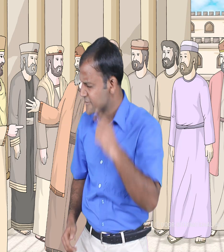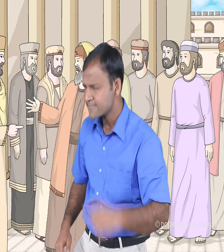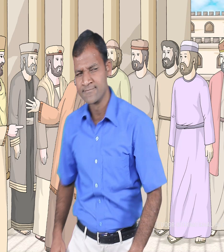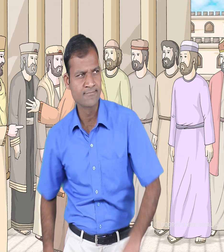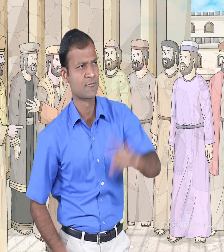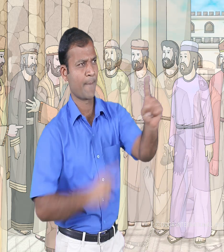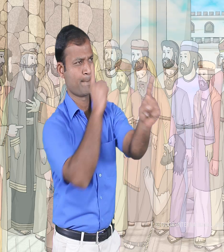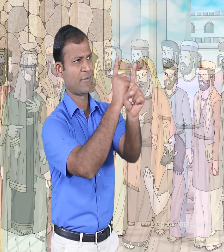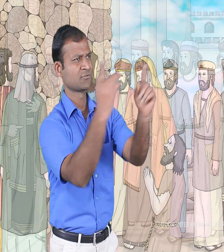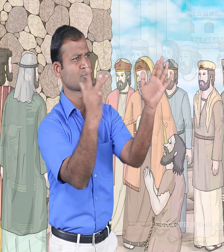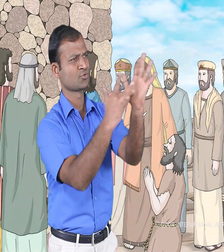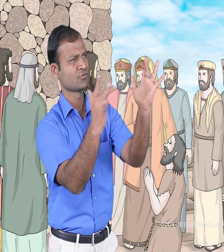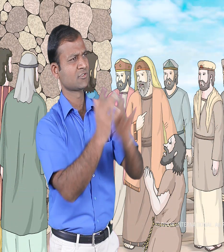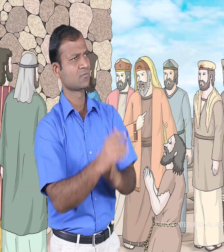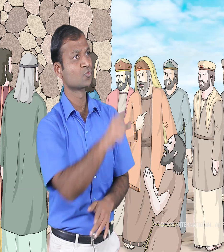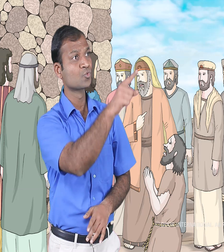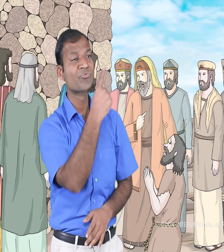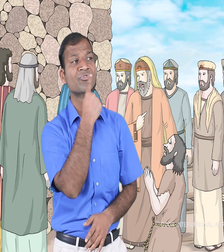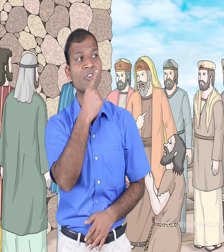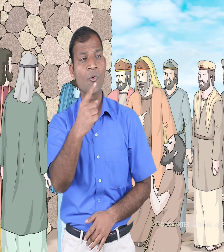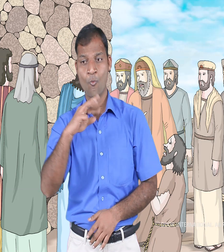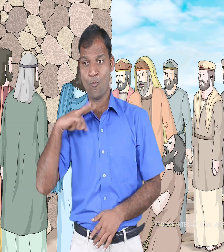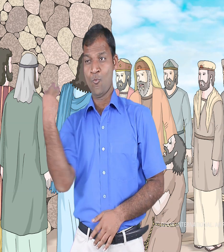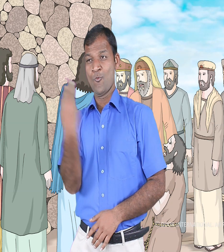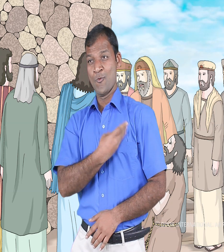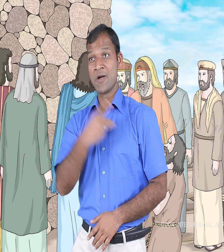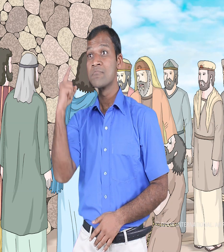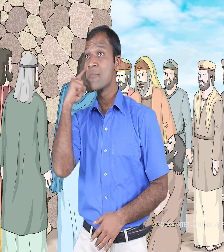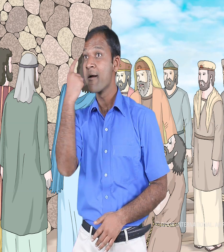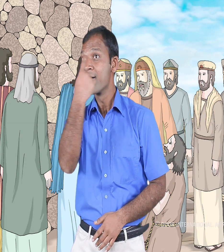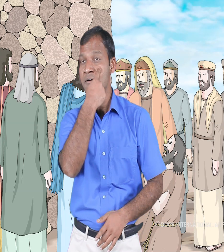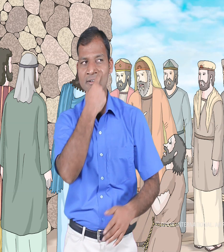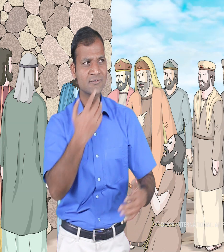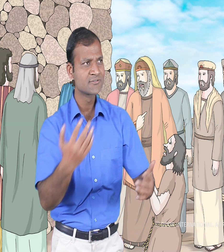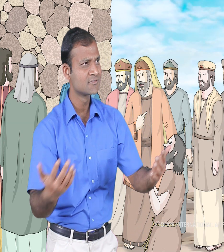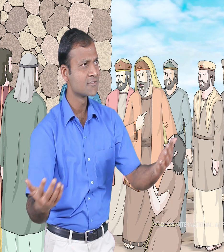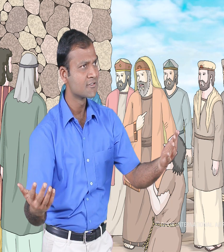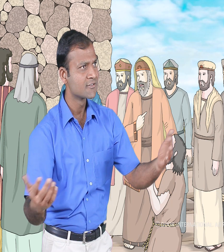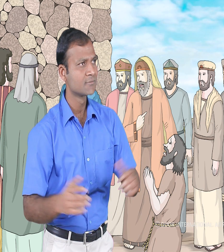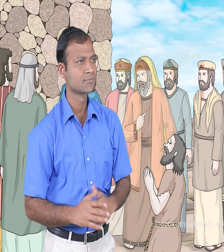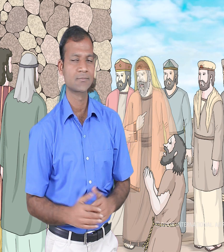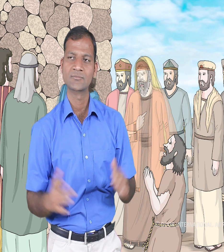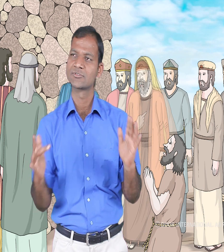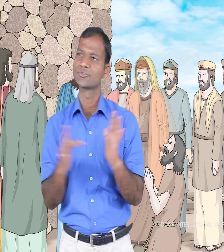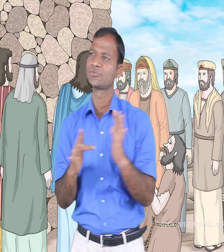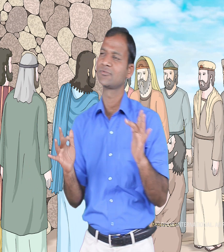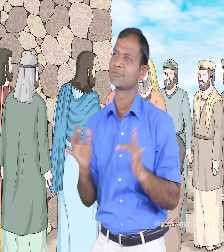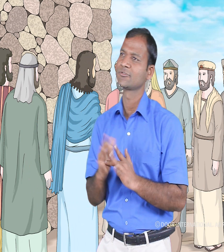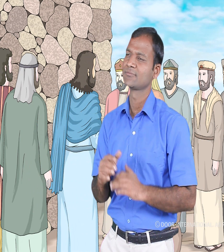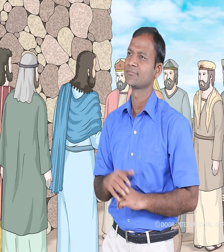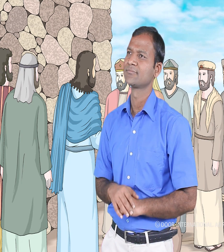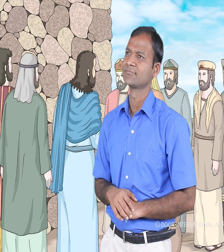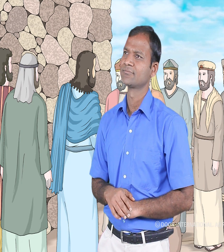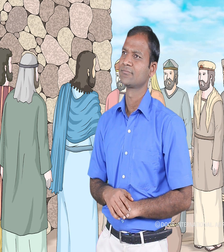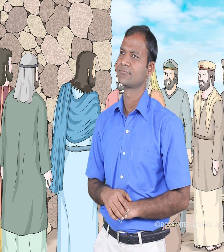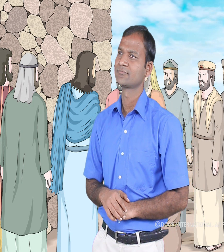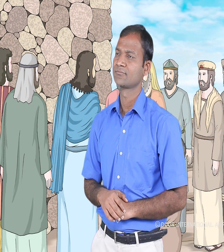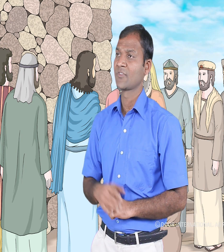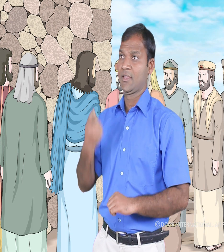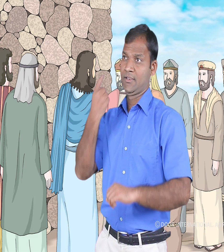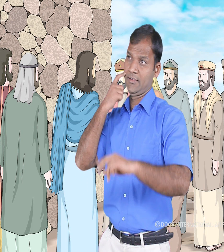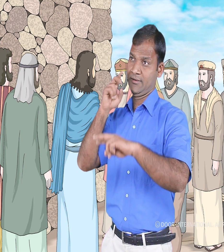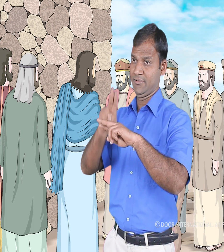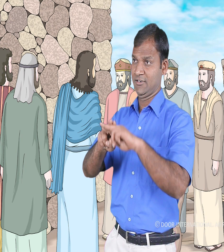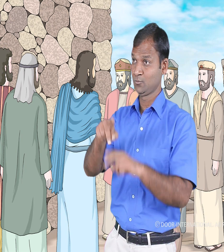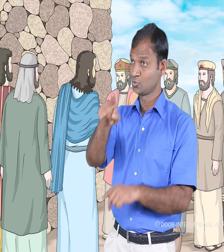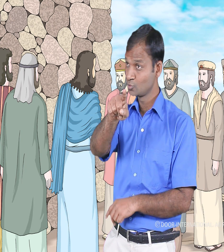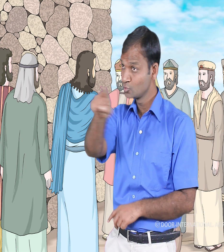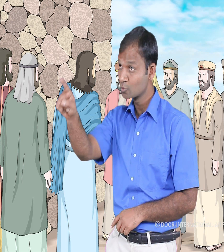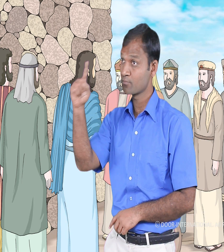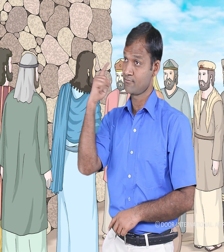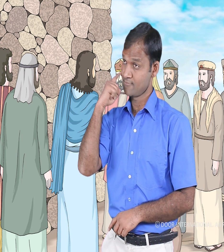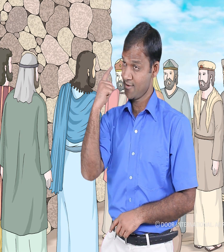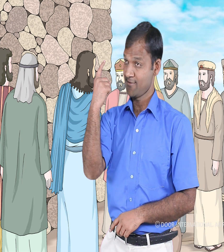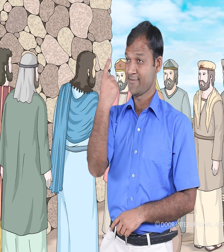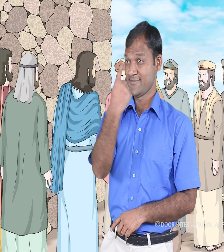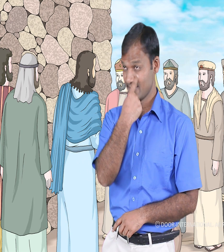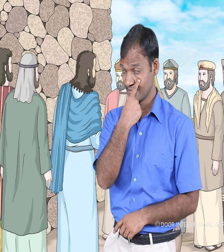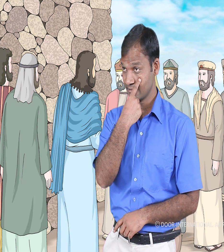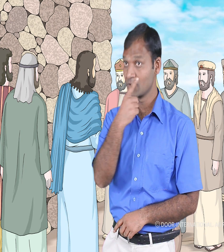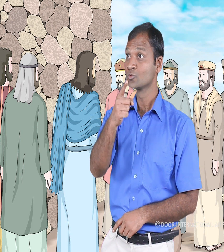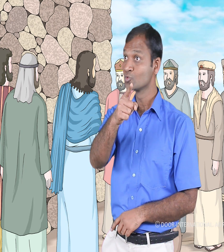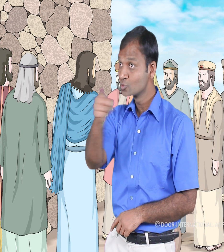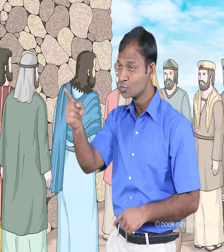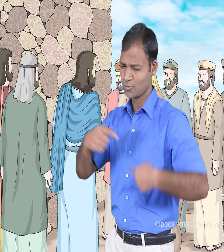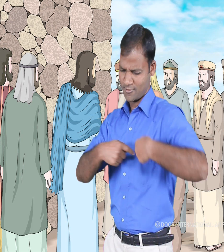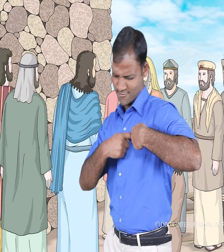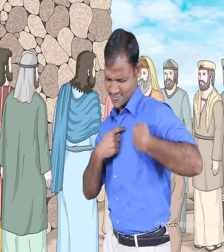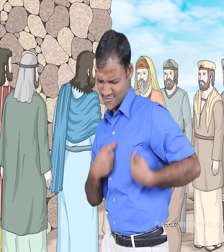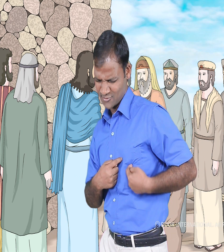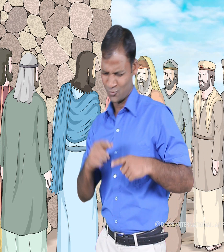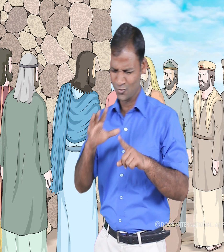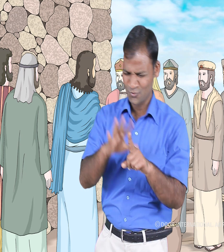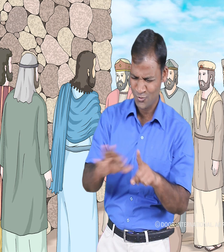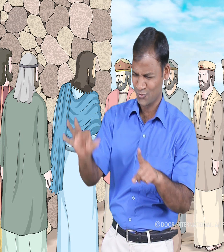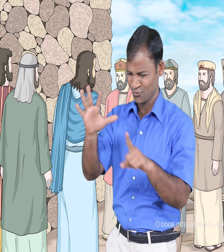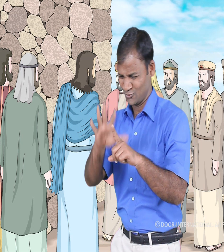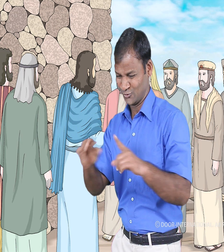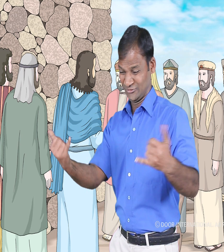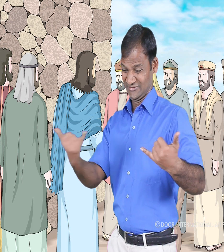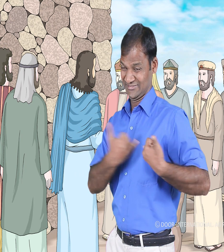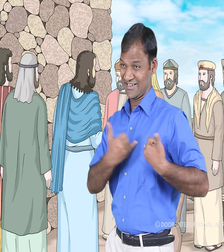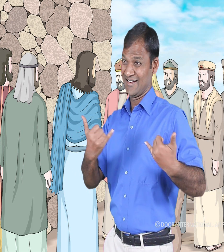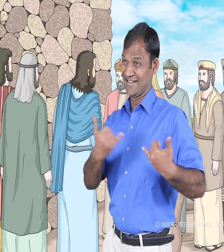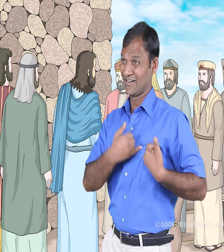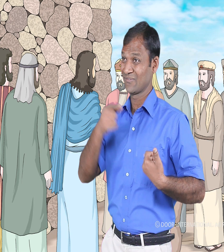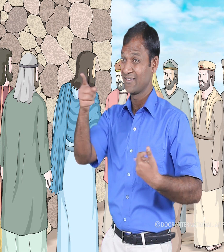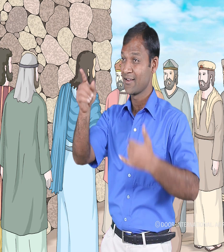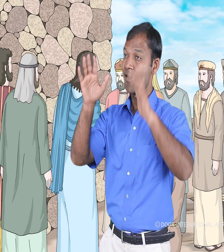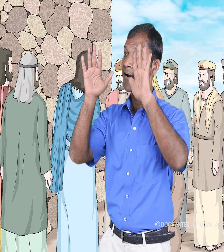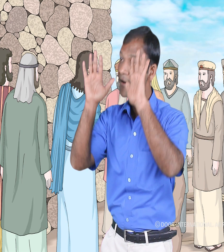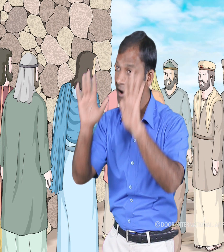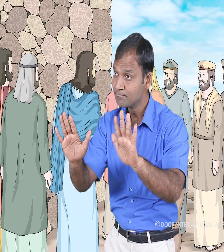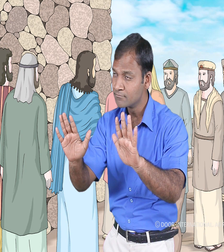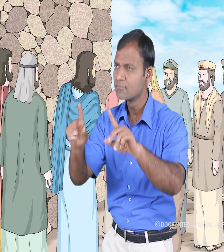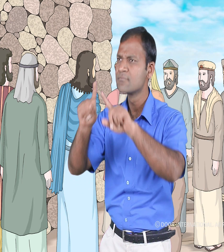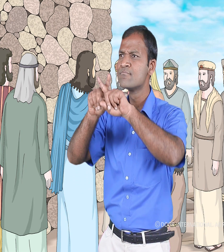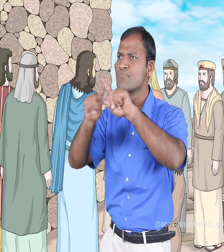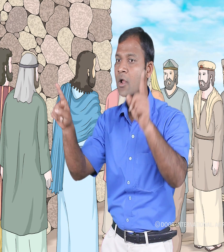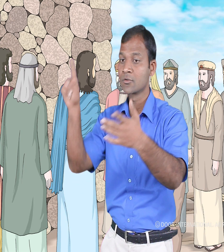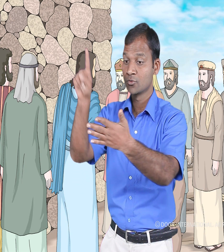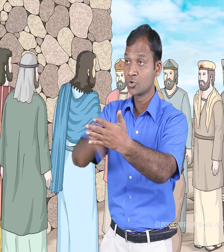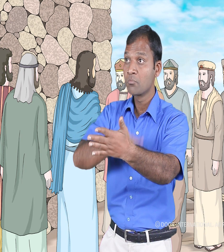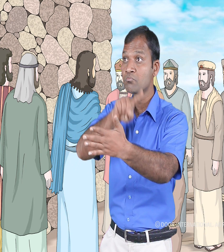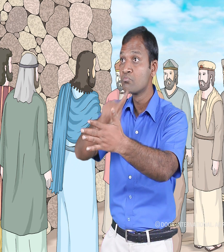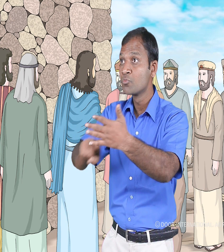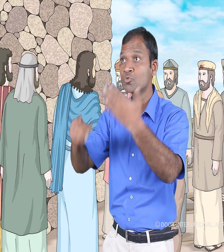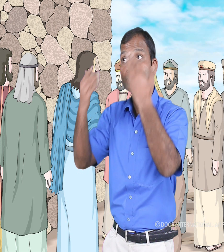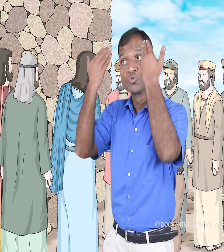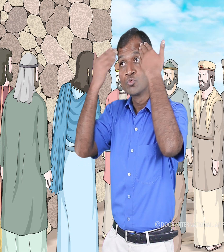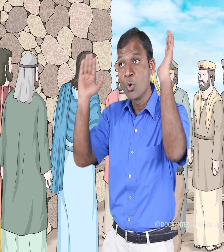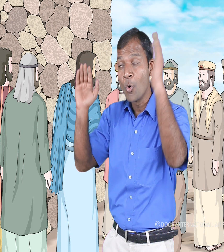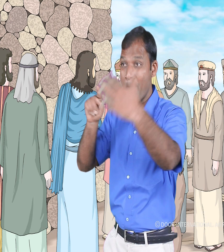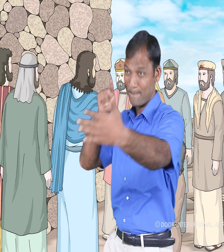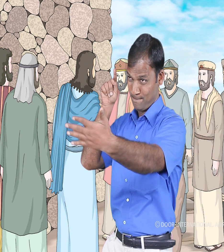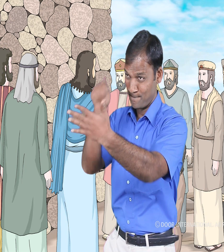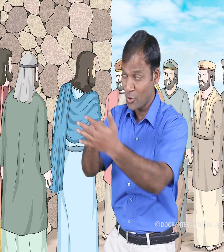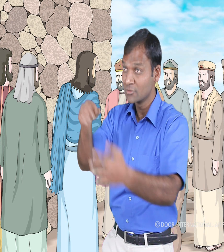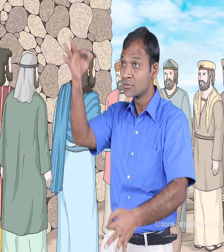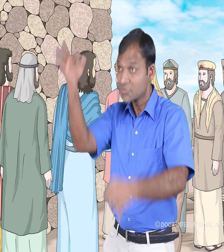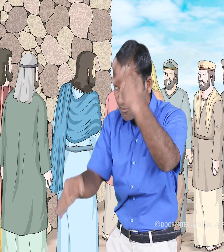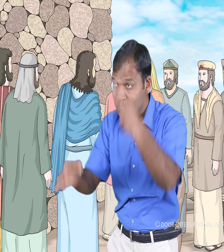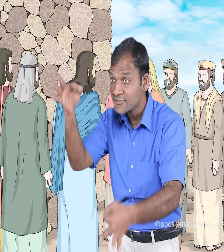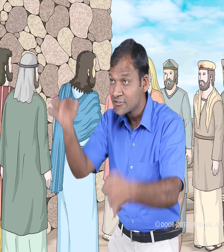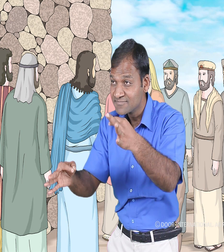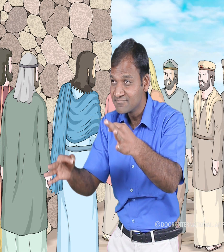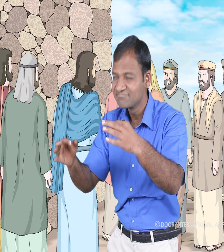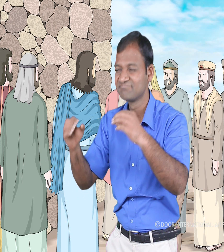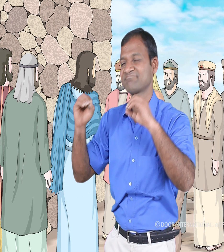Some of the Pharisees who were with Him heard this, and they asked Him, “Are we blind too?”